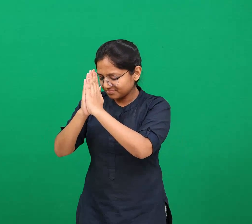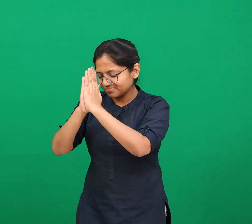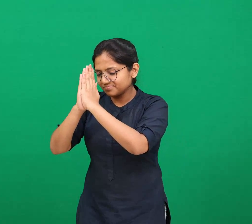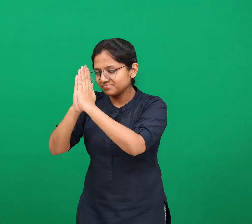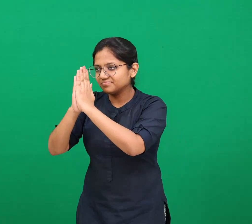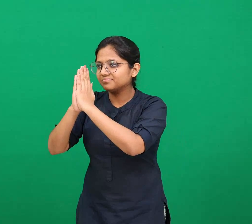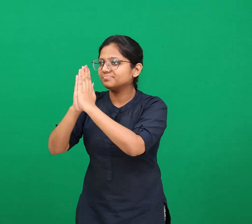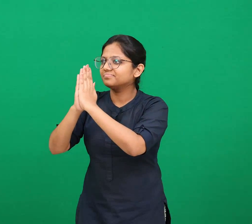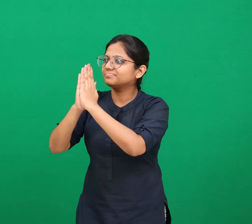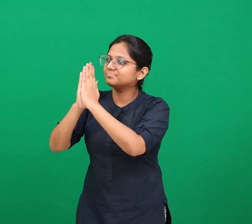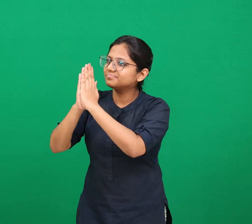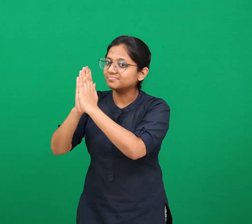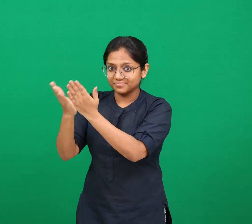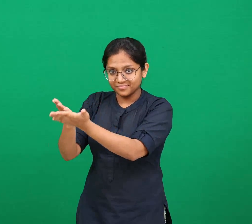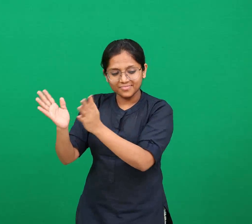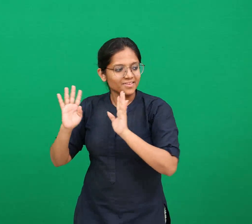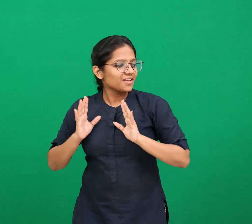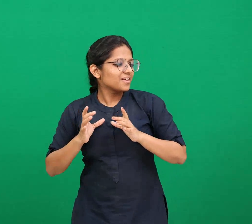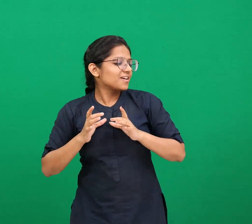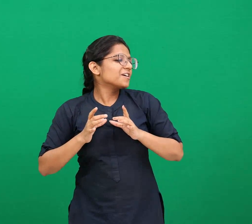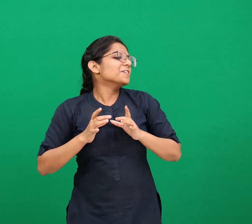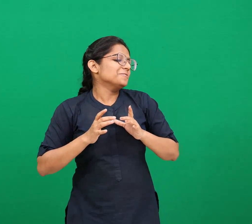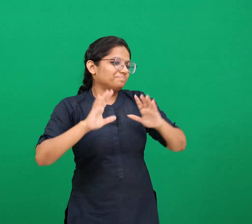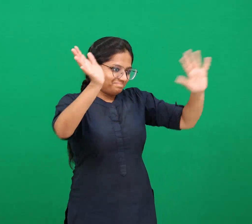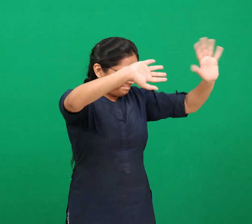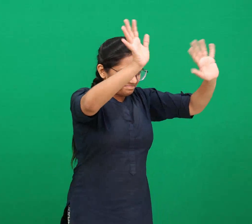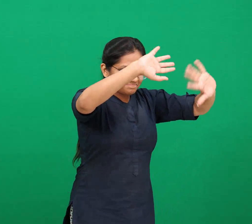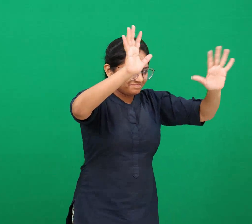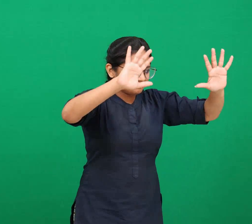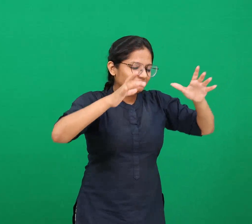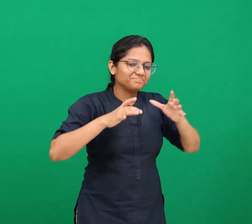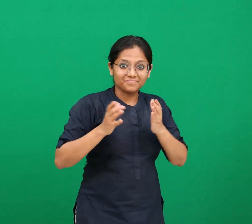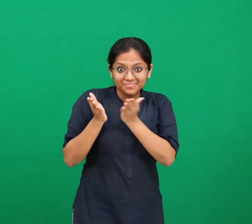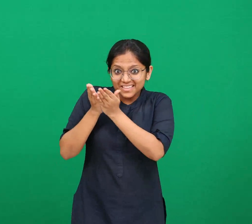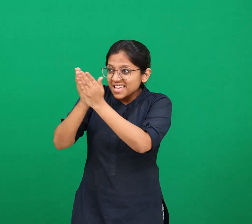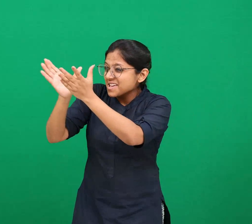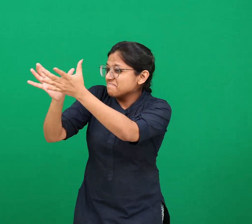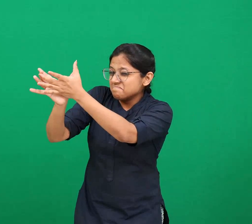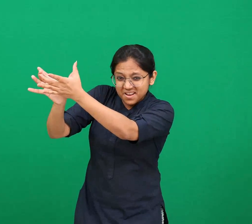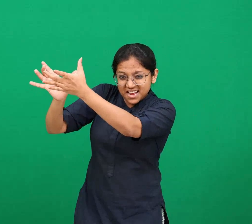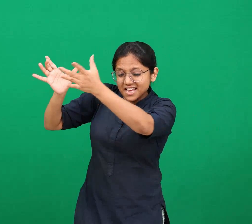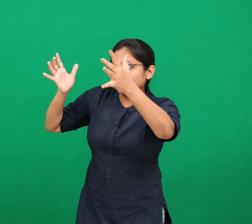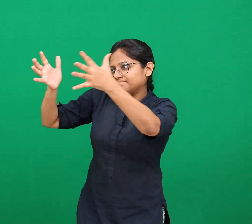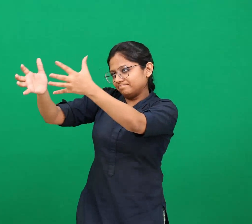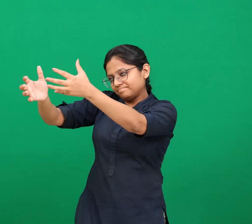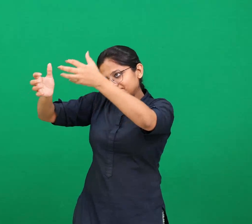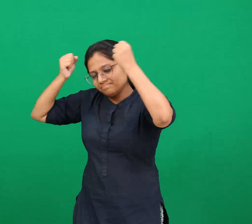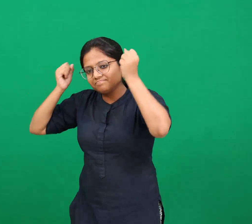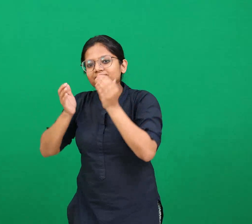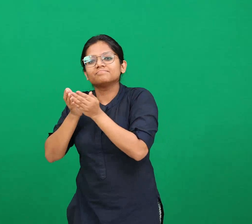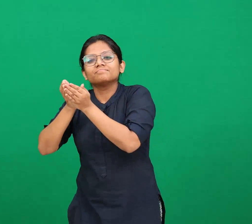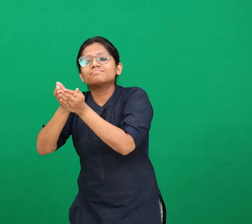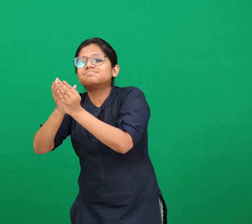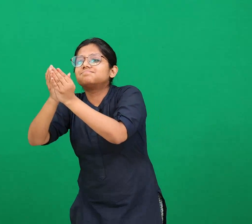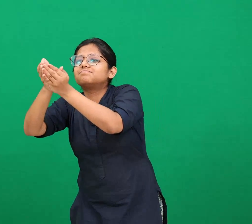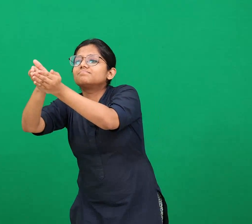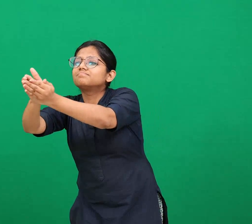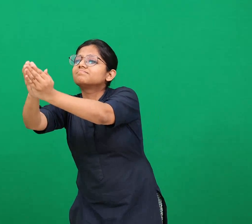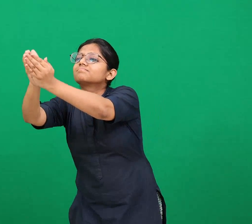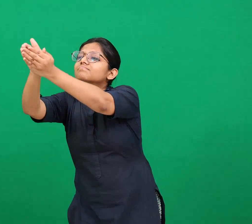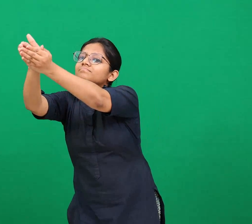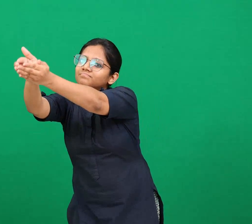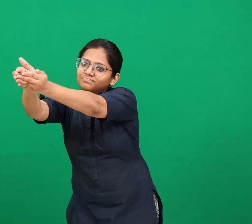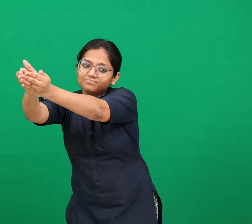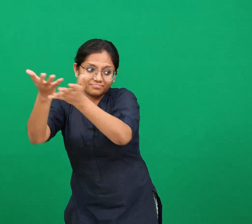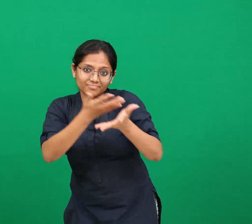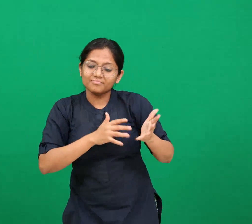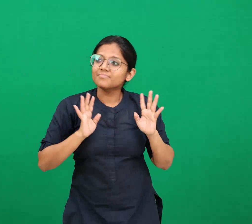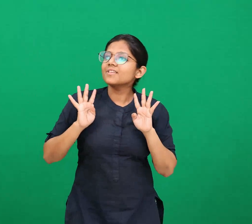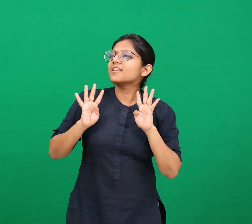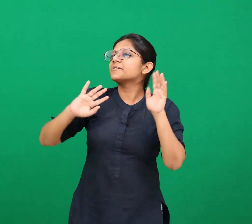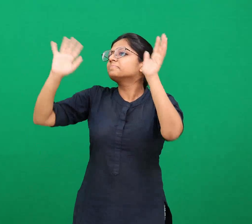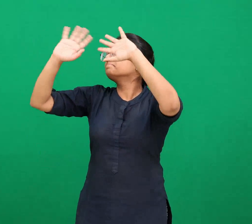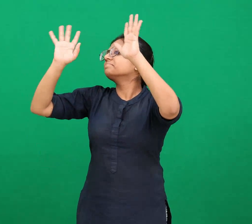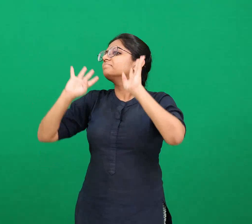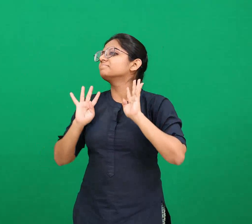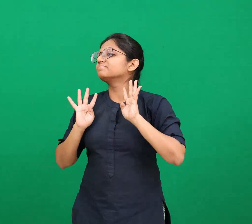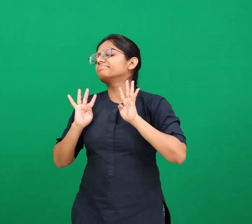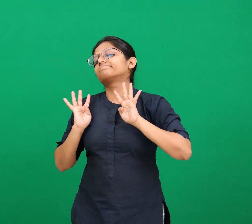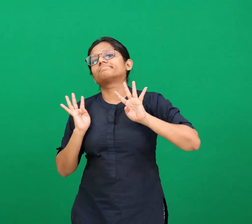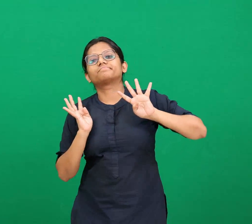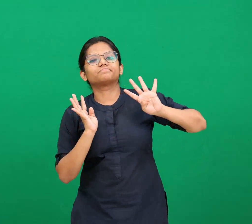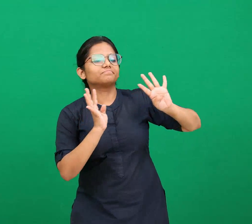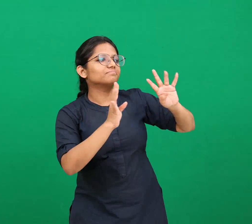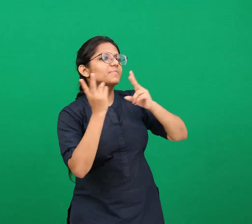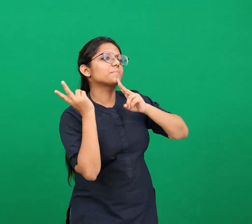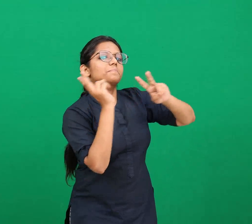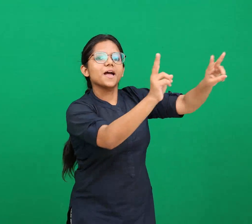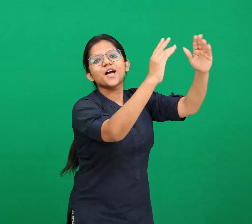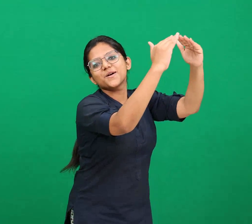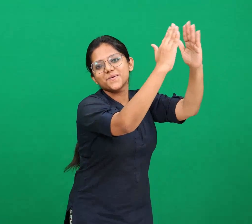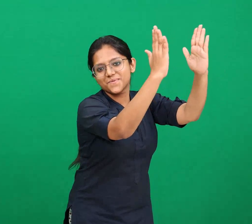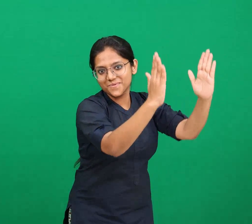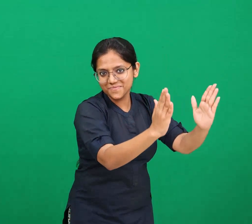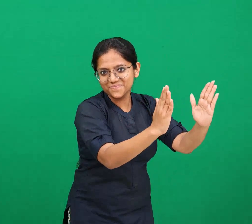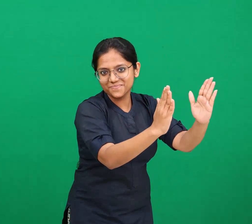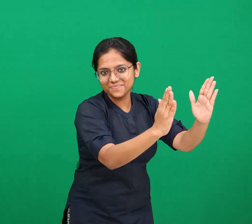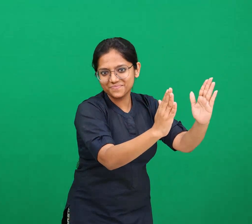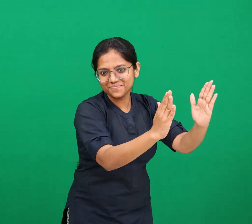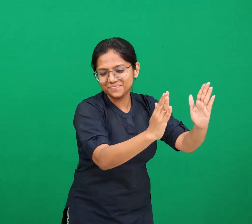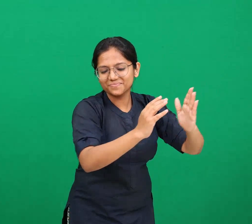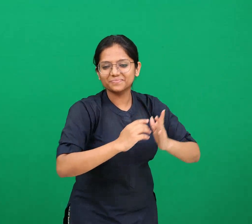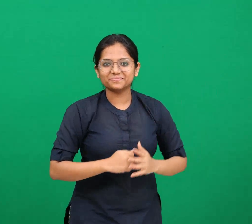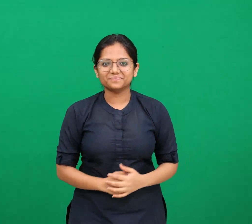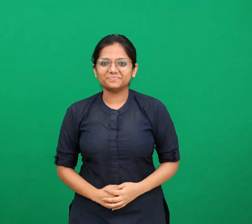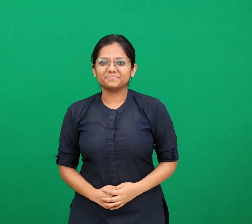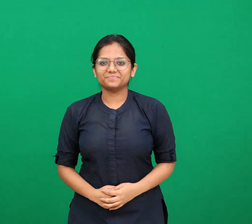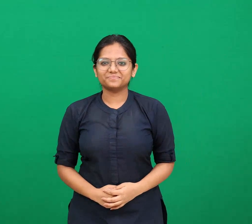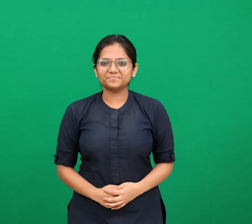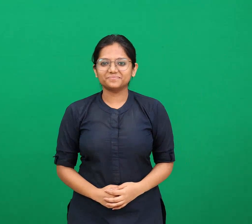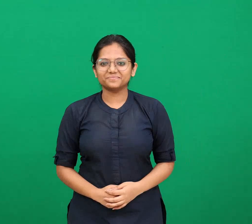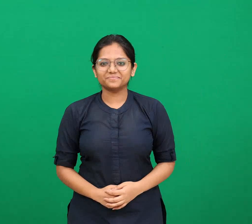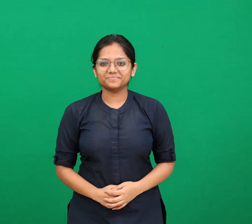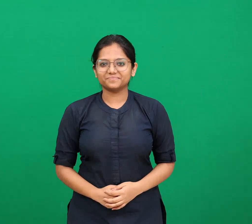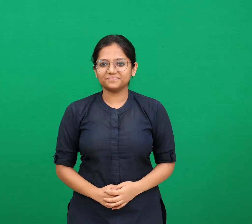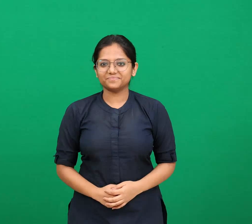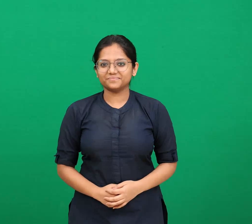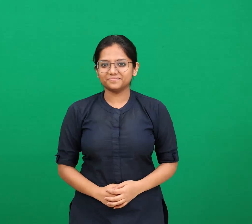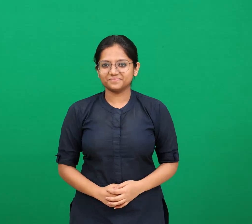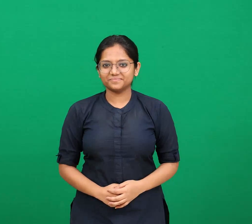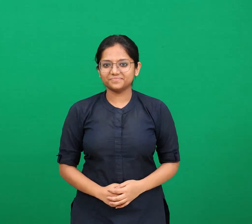And after we had said our farewells, we went aboard the ship, and they returned home.